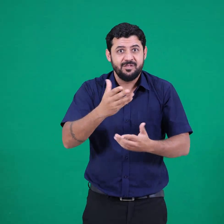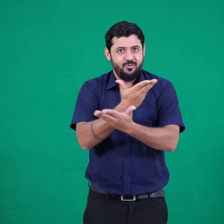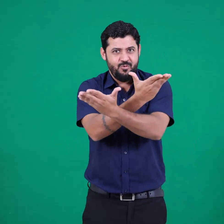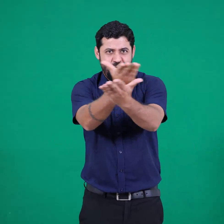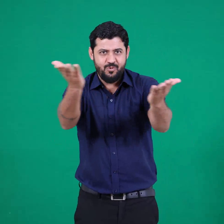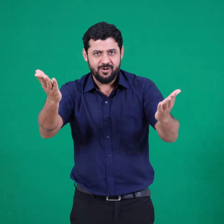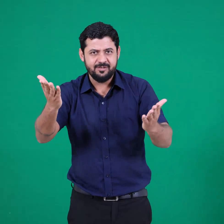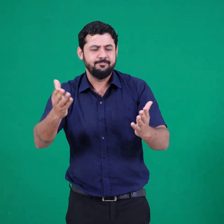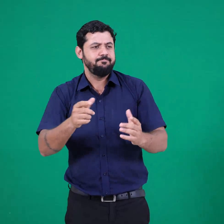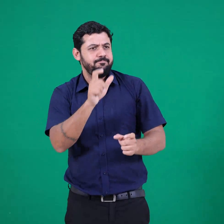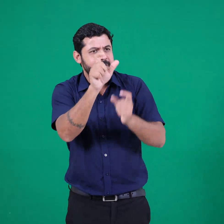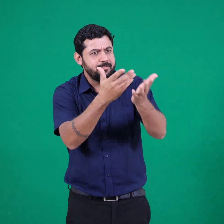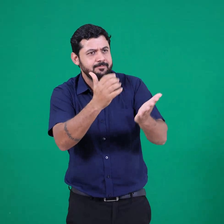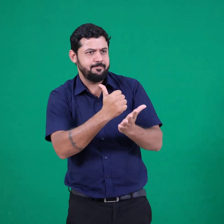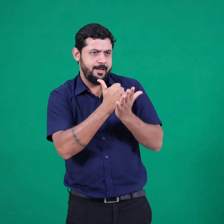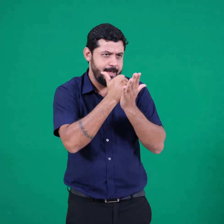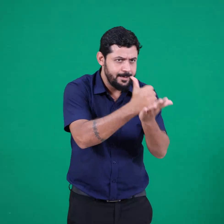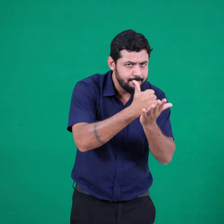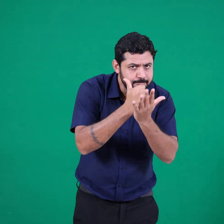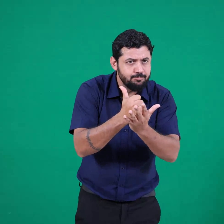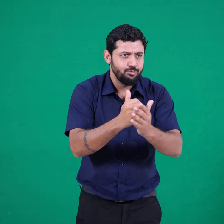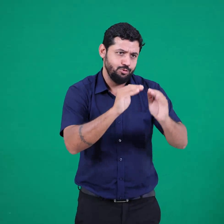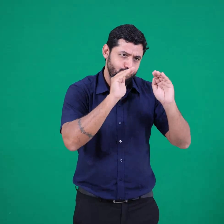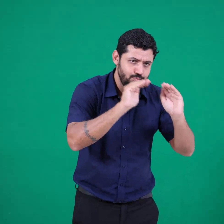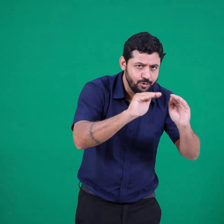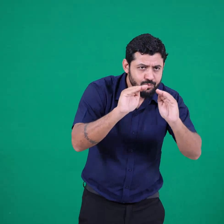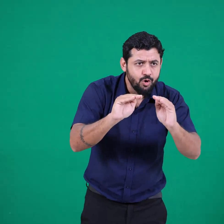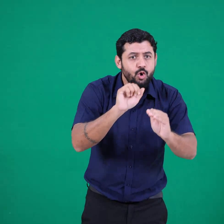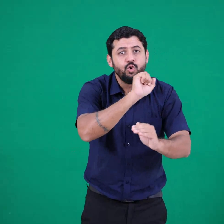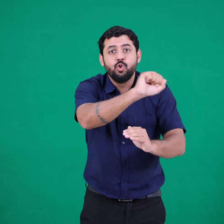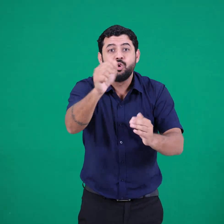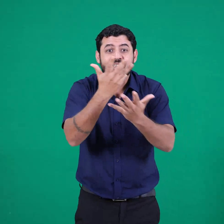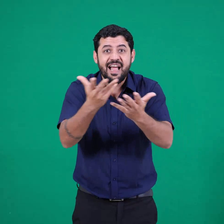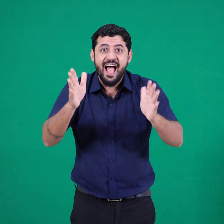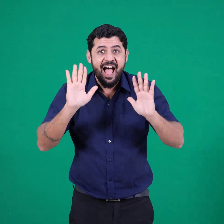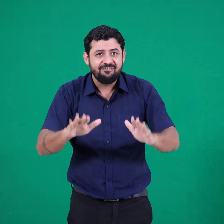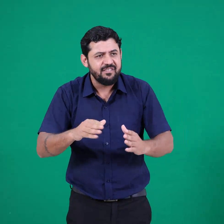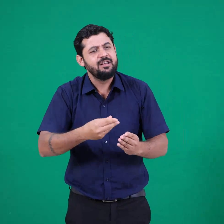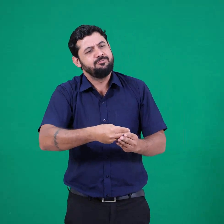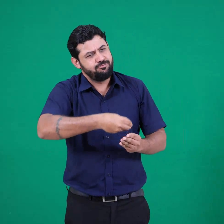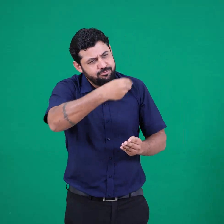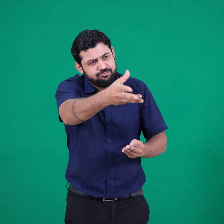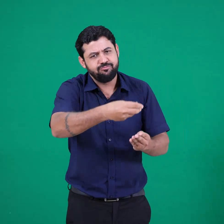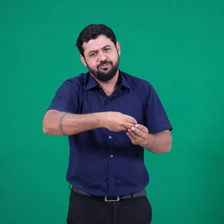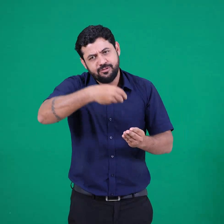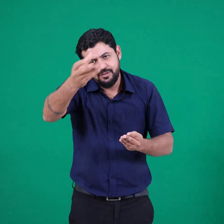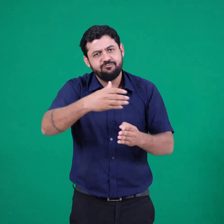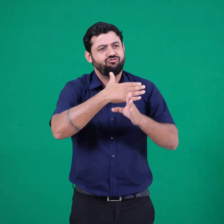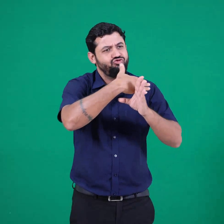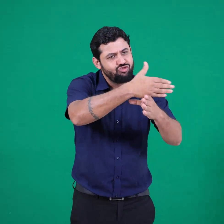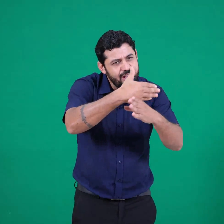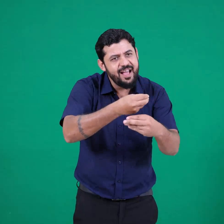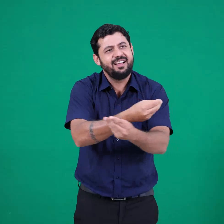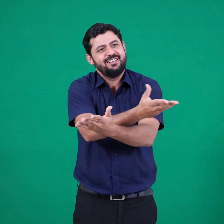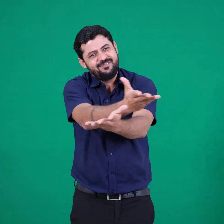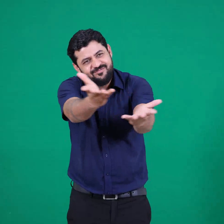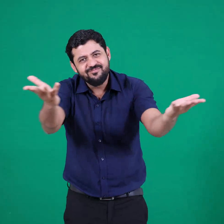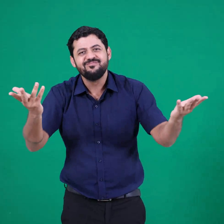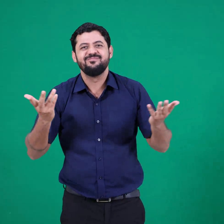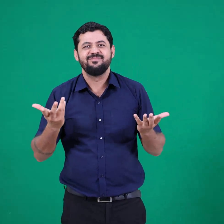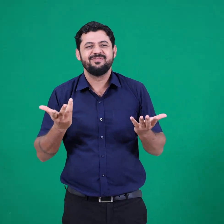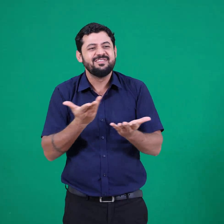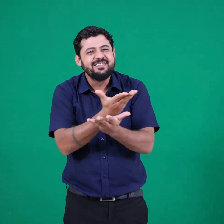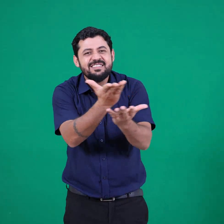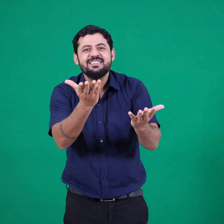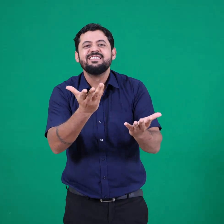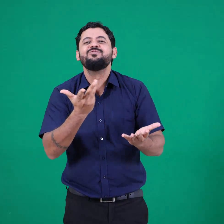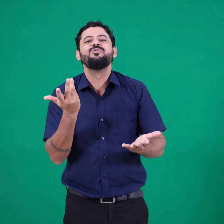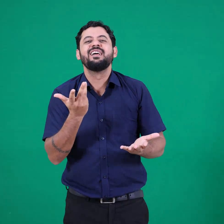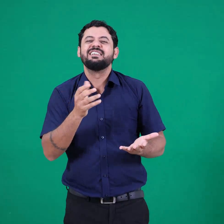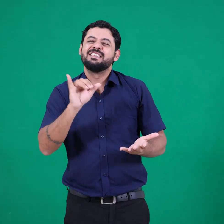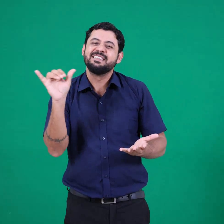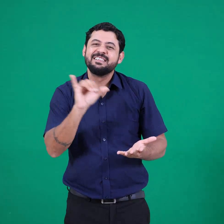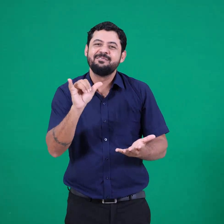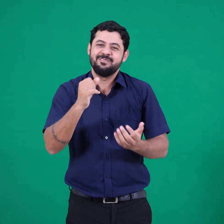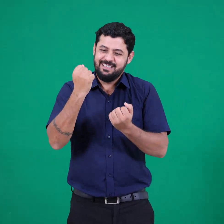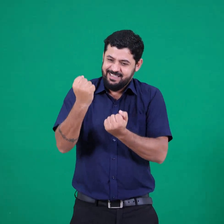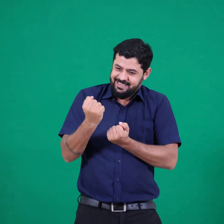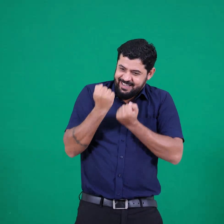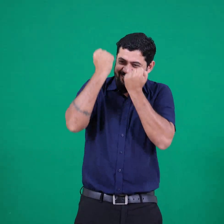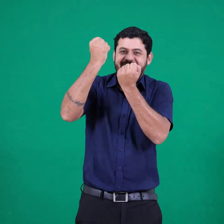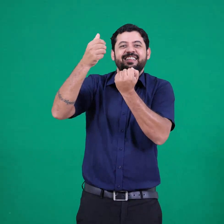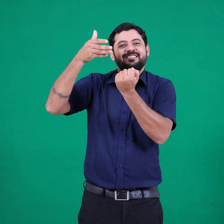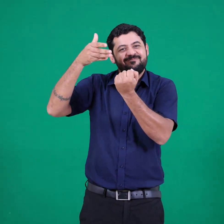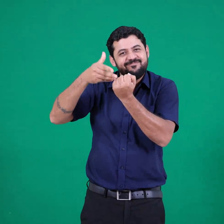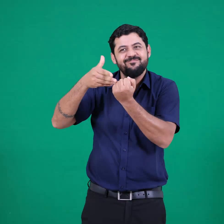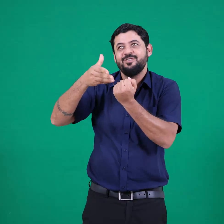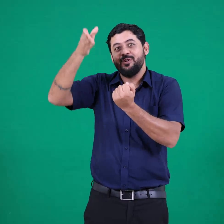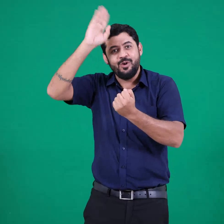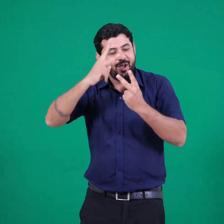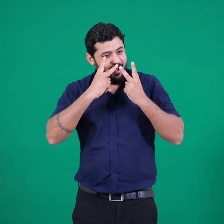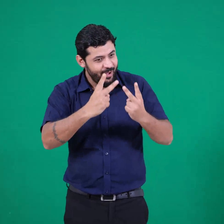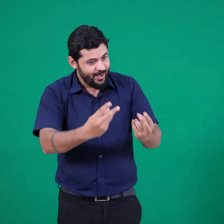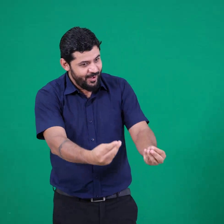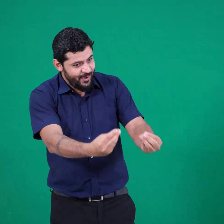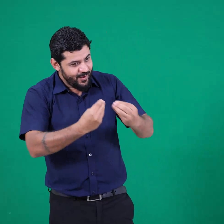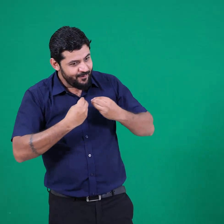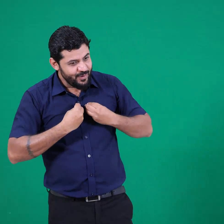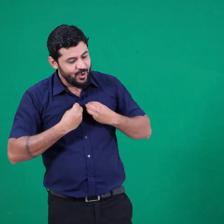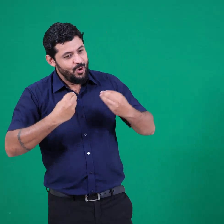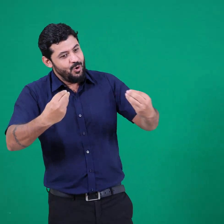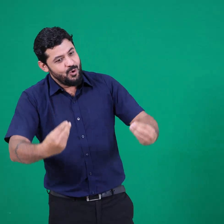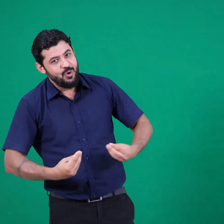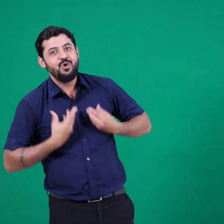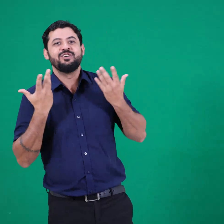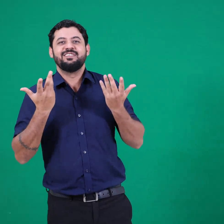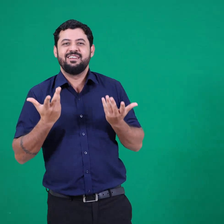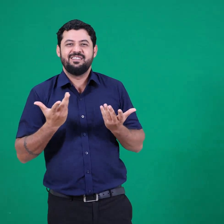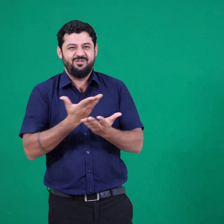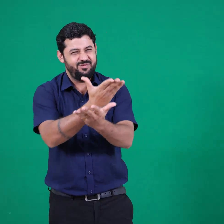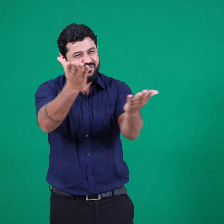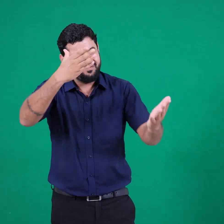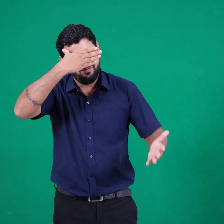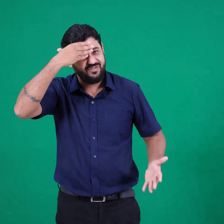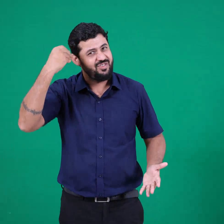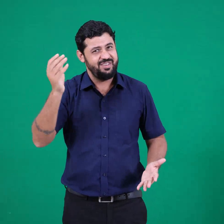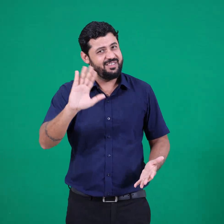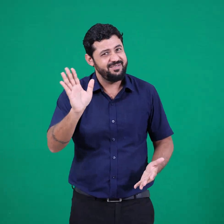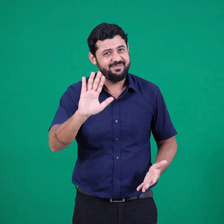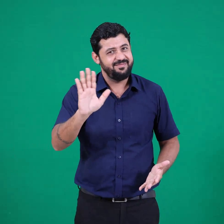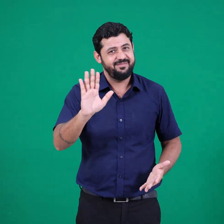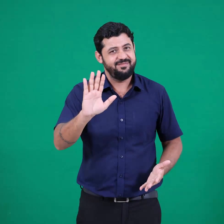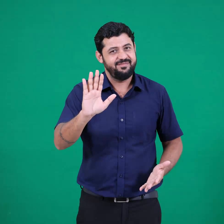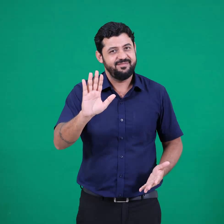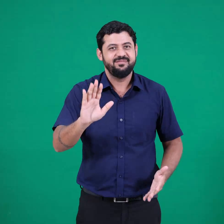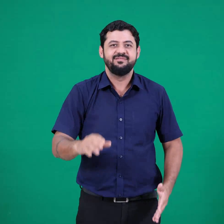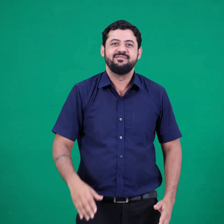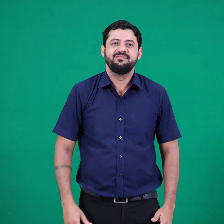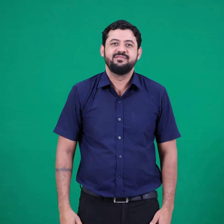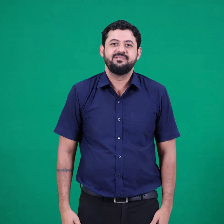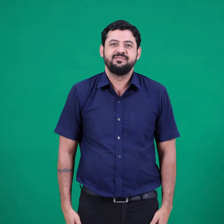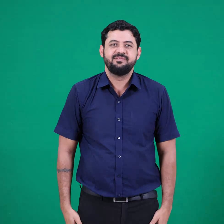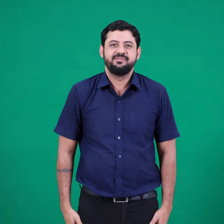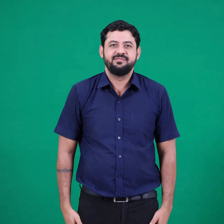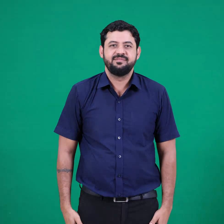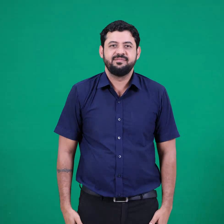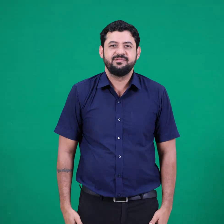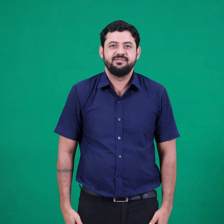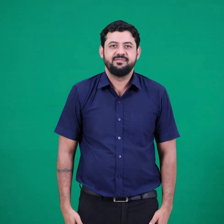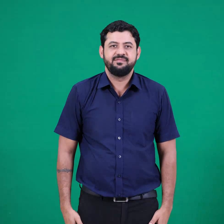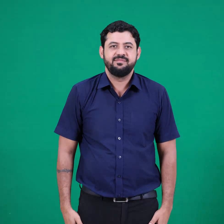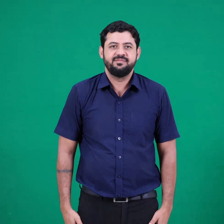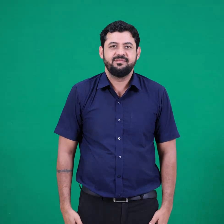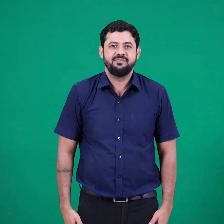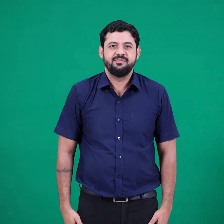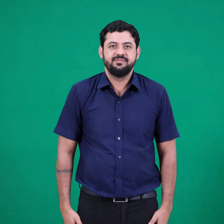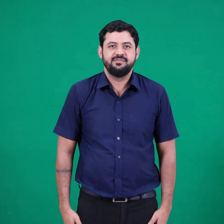And do not neglect to do good and to share with others, for with such sacrifices God is pleased.